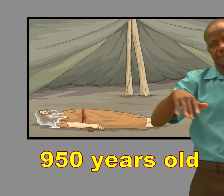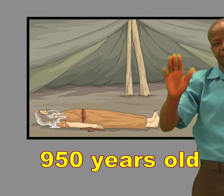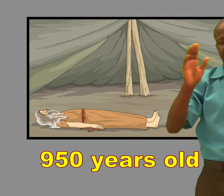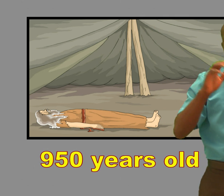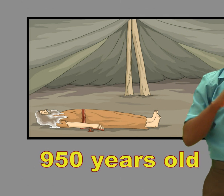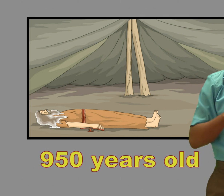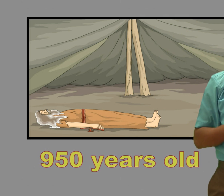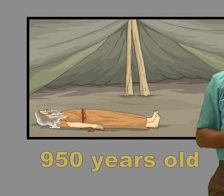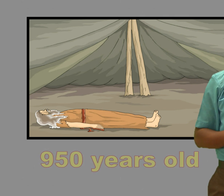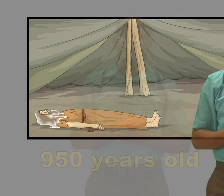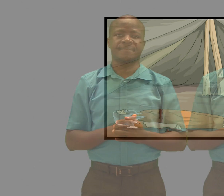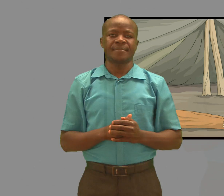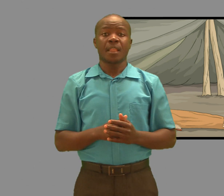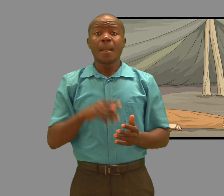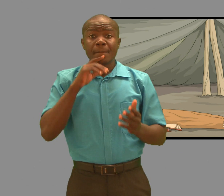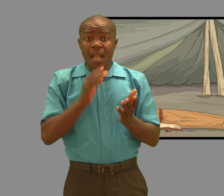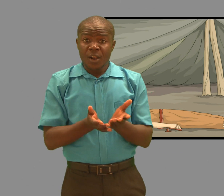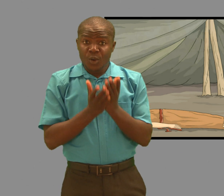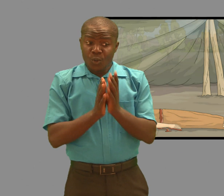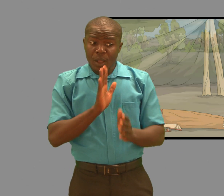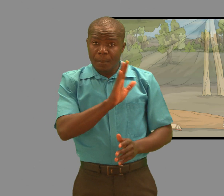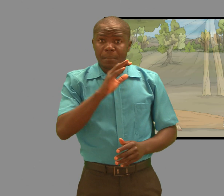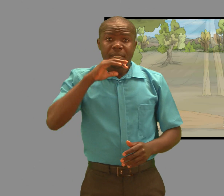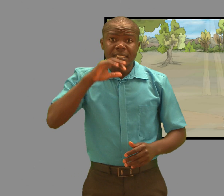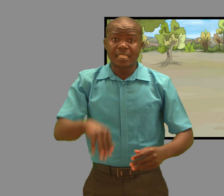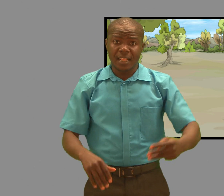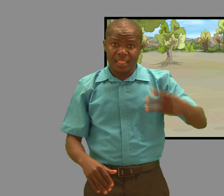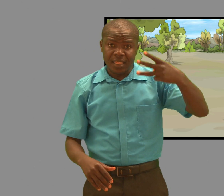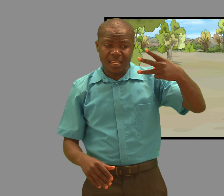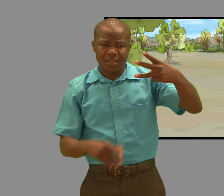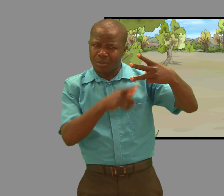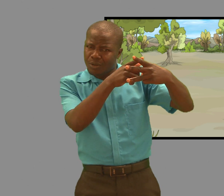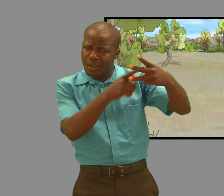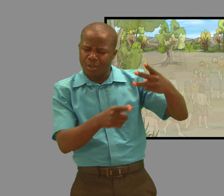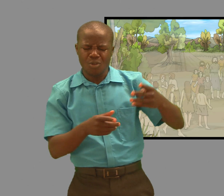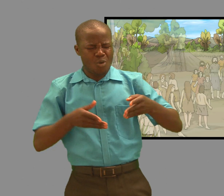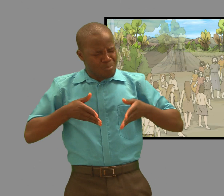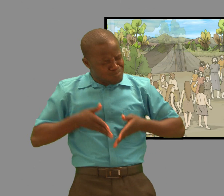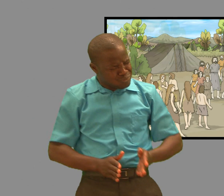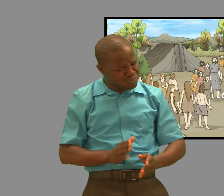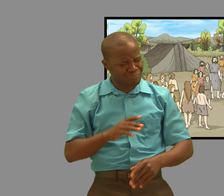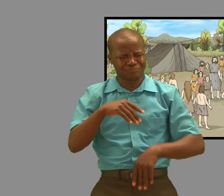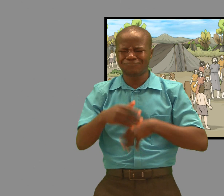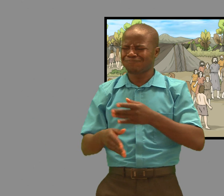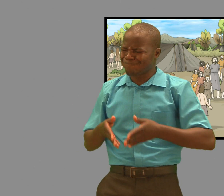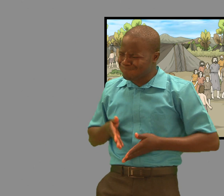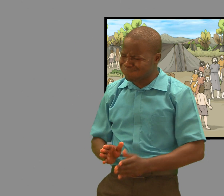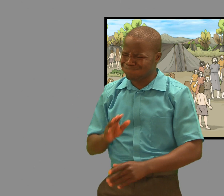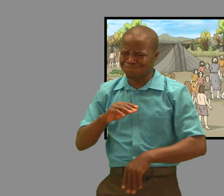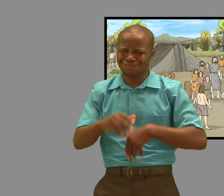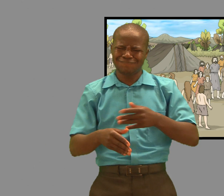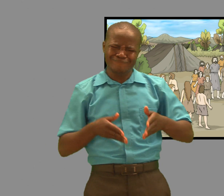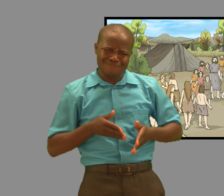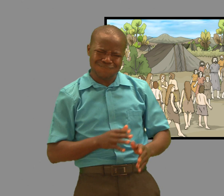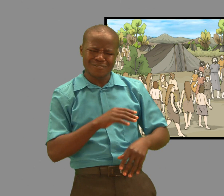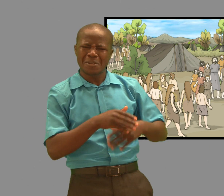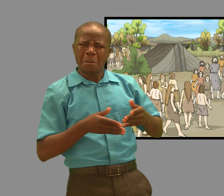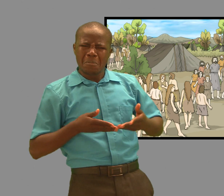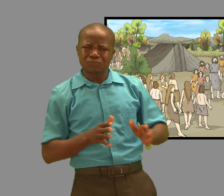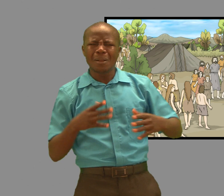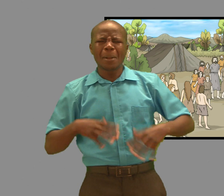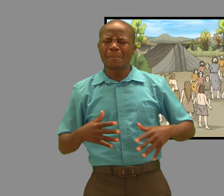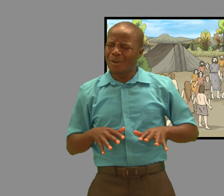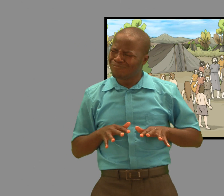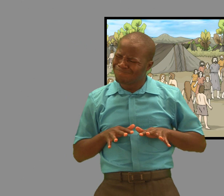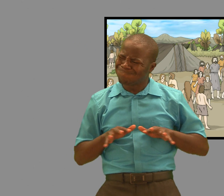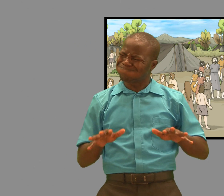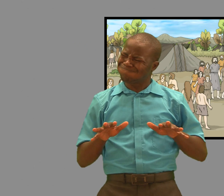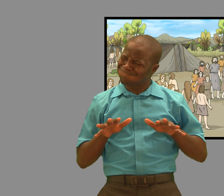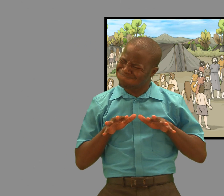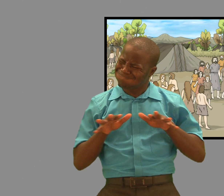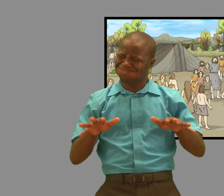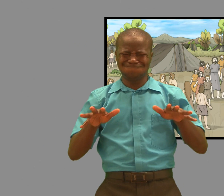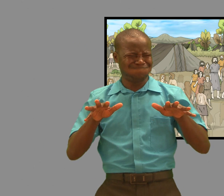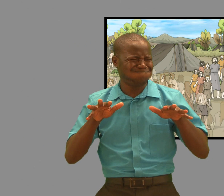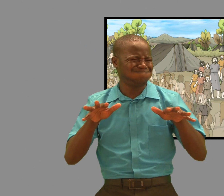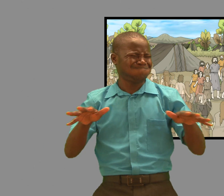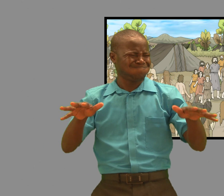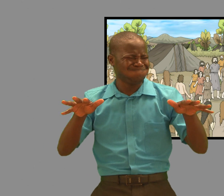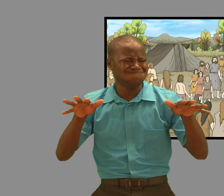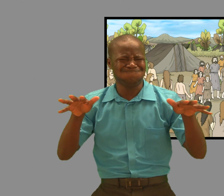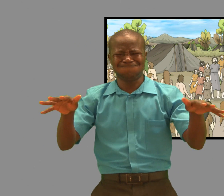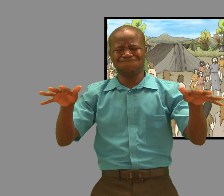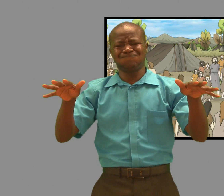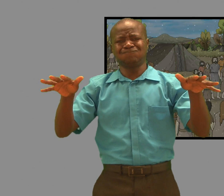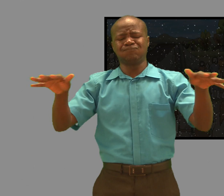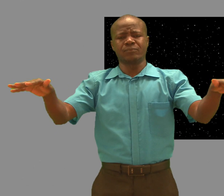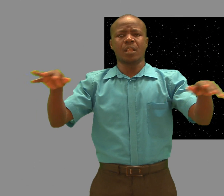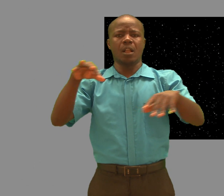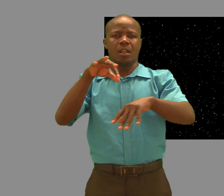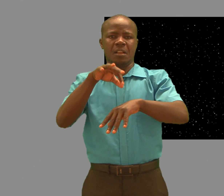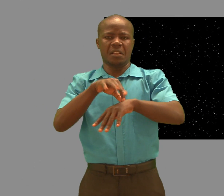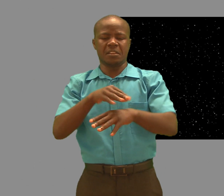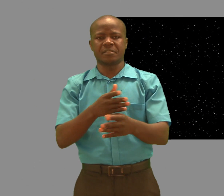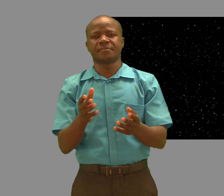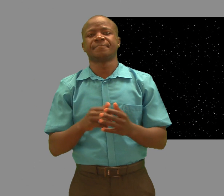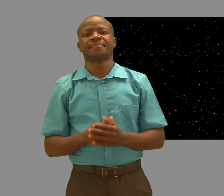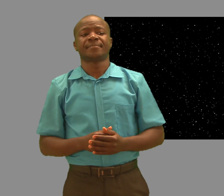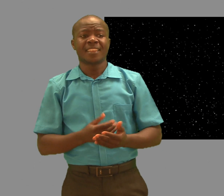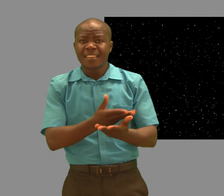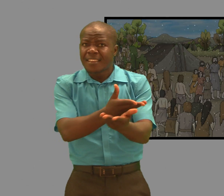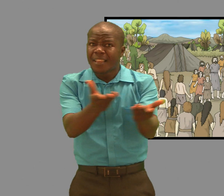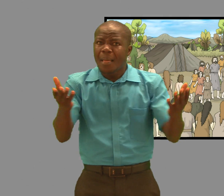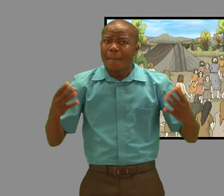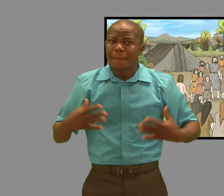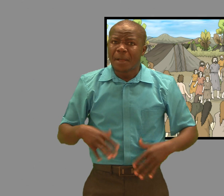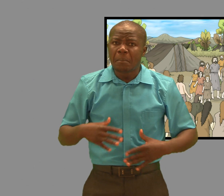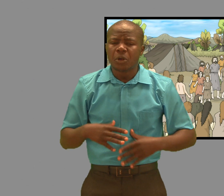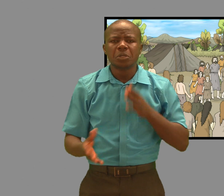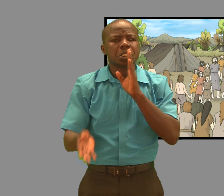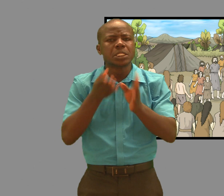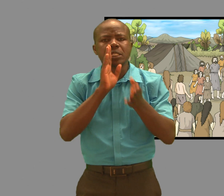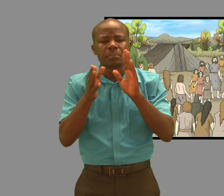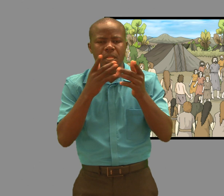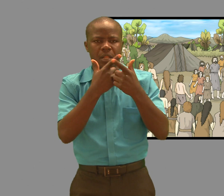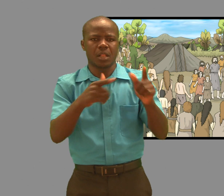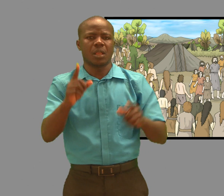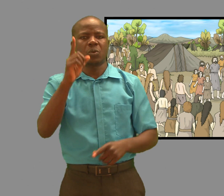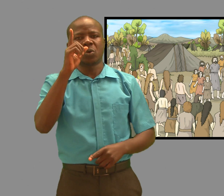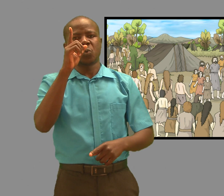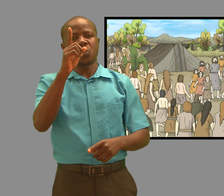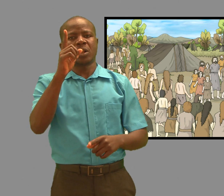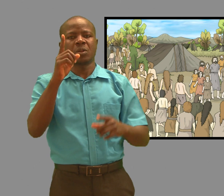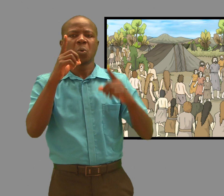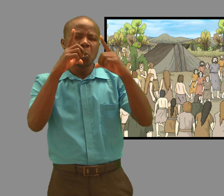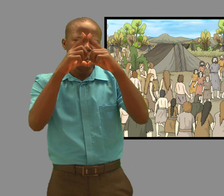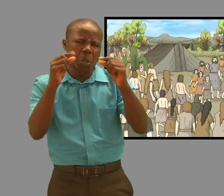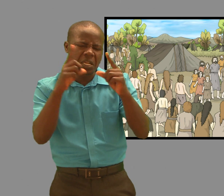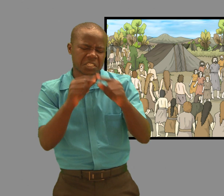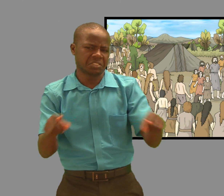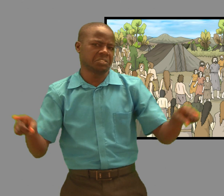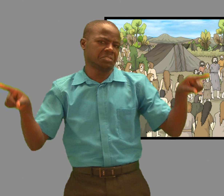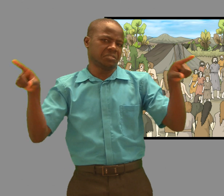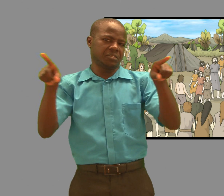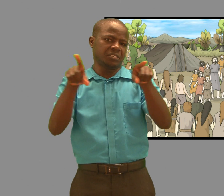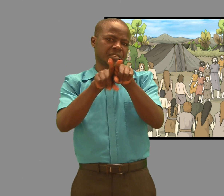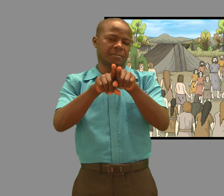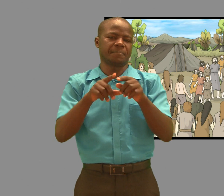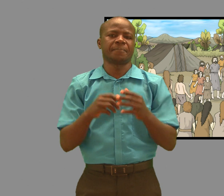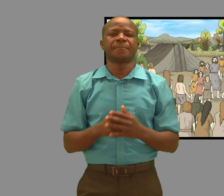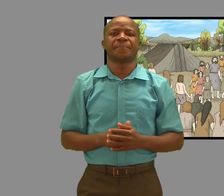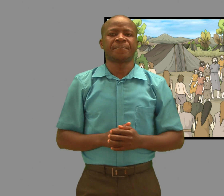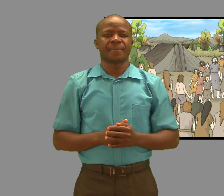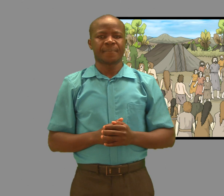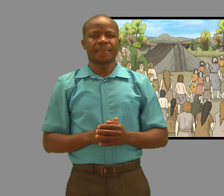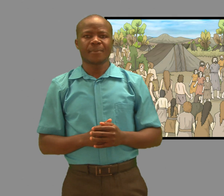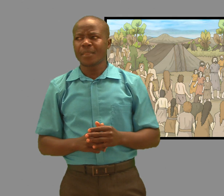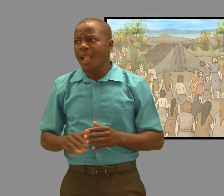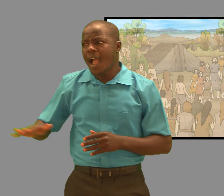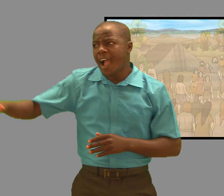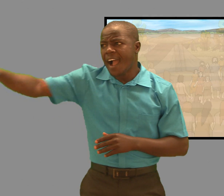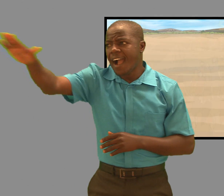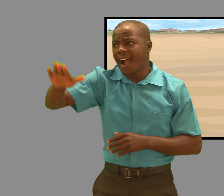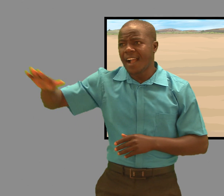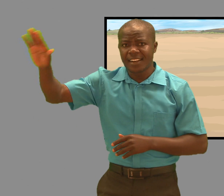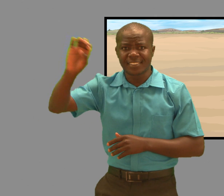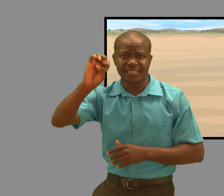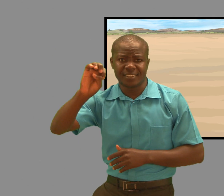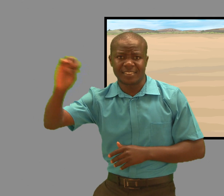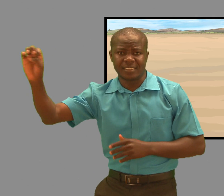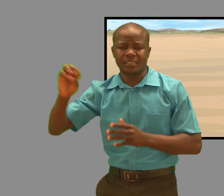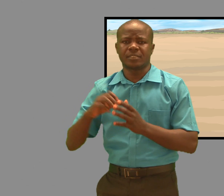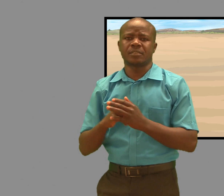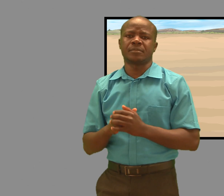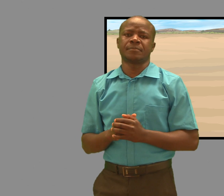All these are the clans of Noah’s sons, according to their generations and nations. From these the nations of the earth spread out after the flood. Now the whole world had one language and a common form of speech.